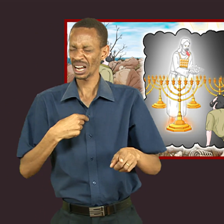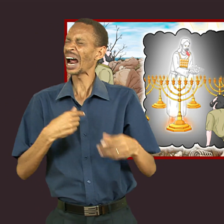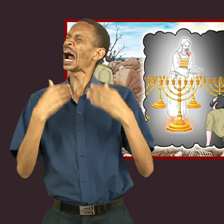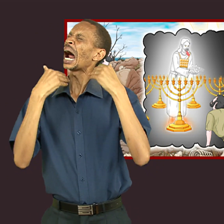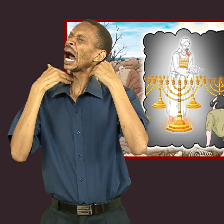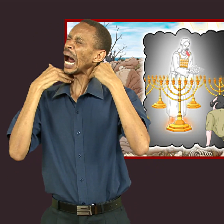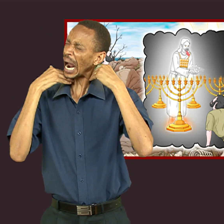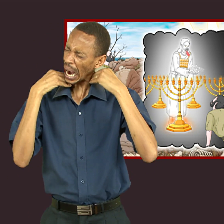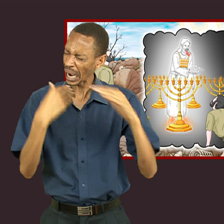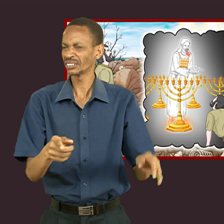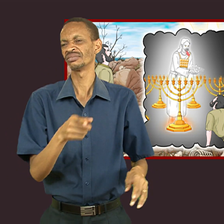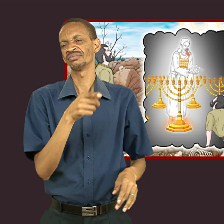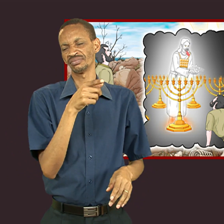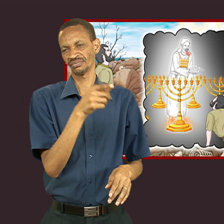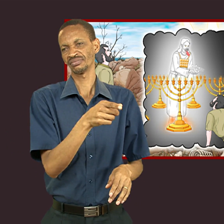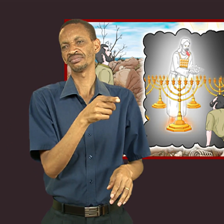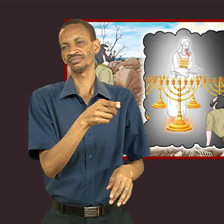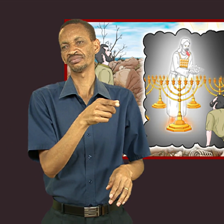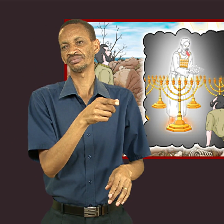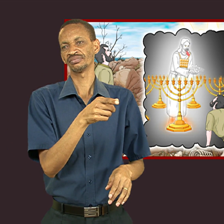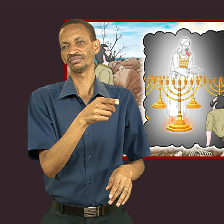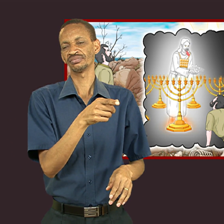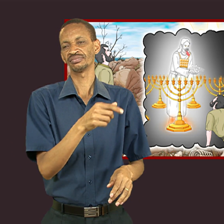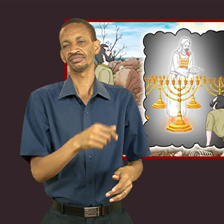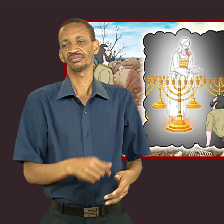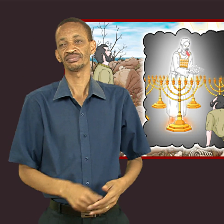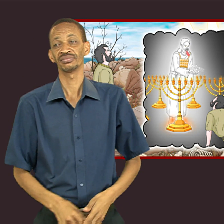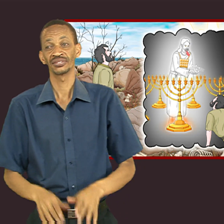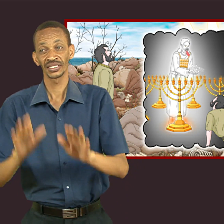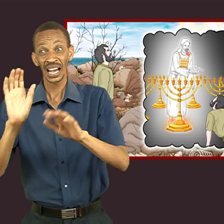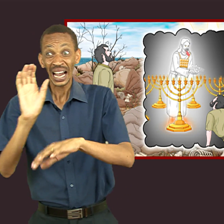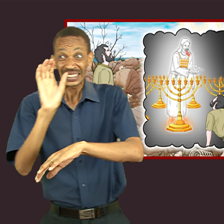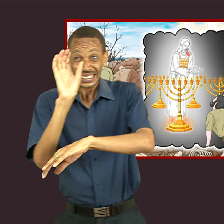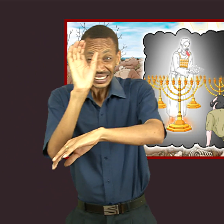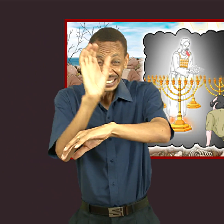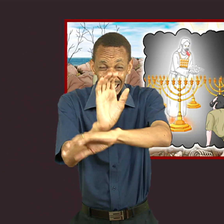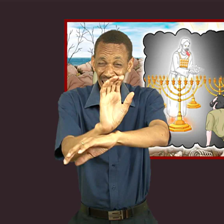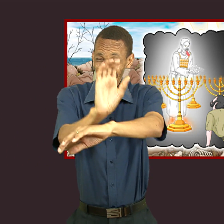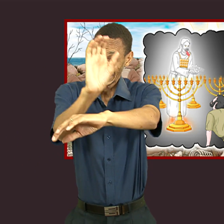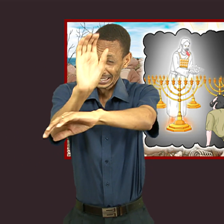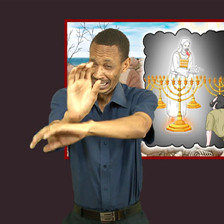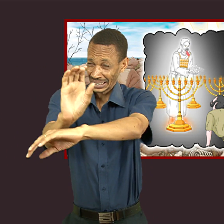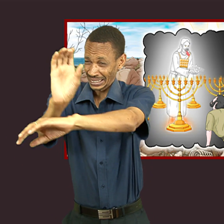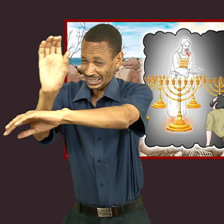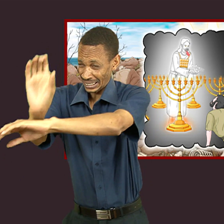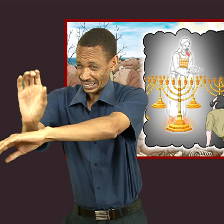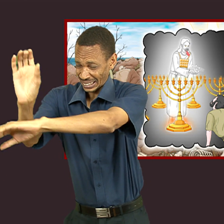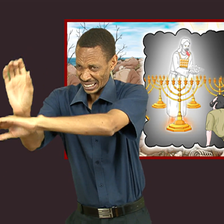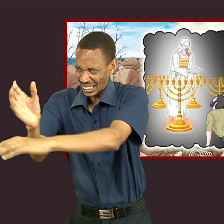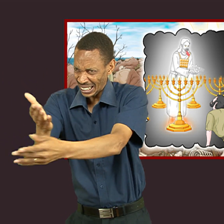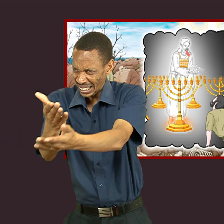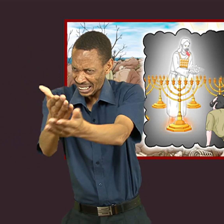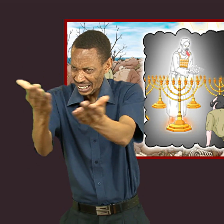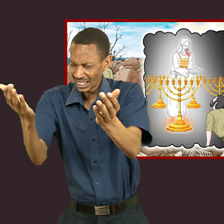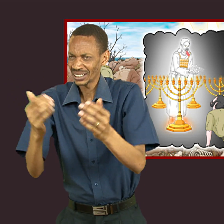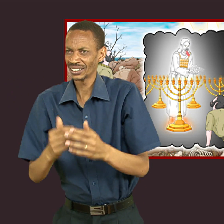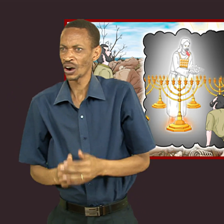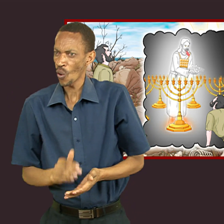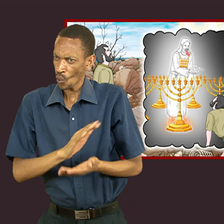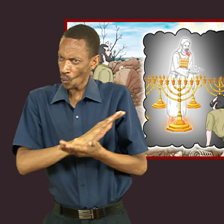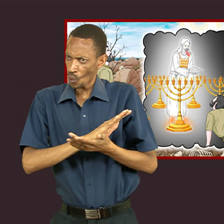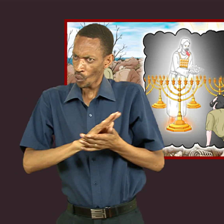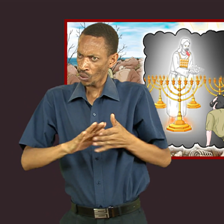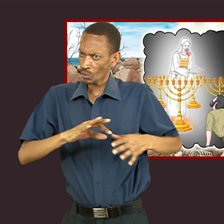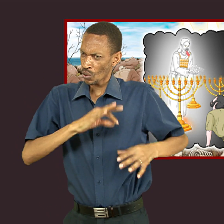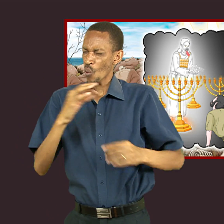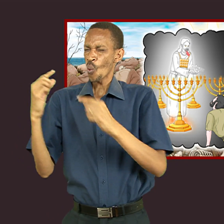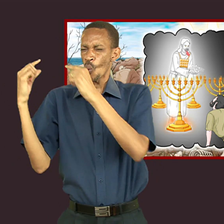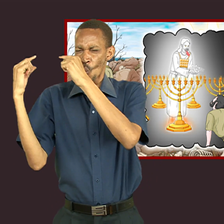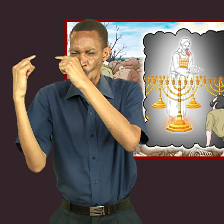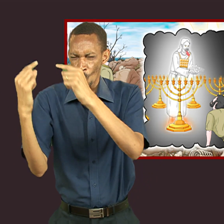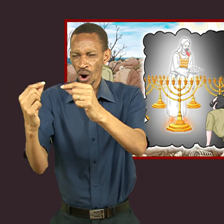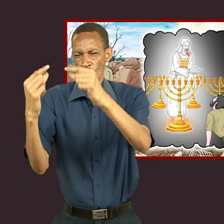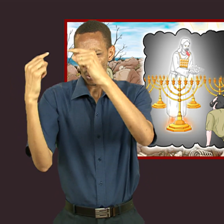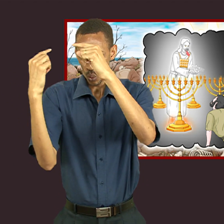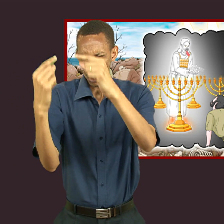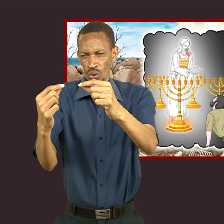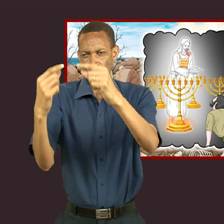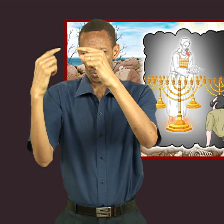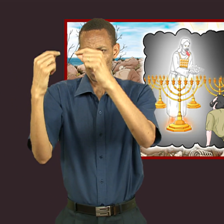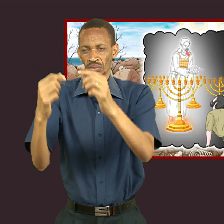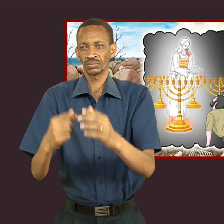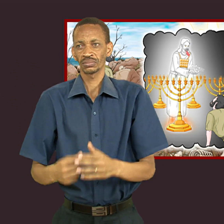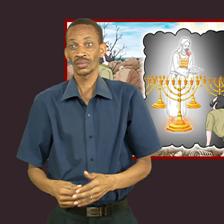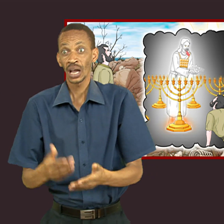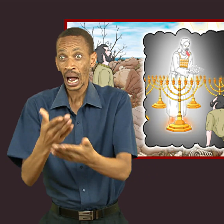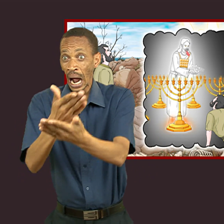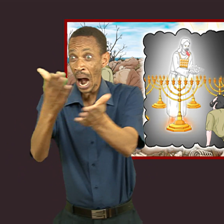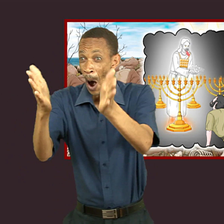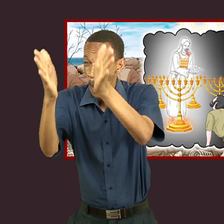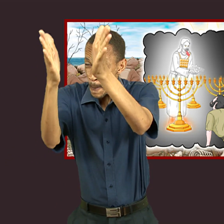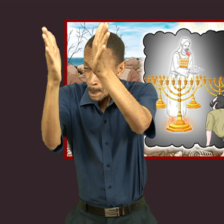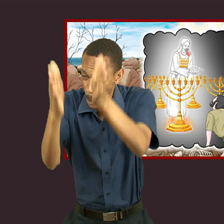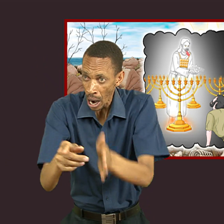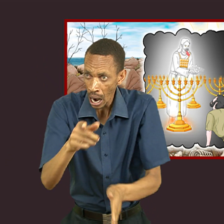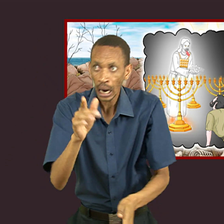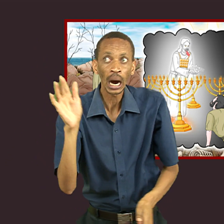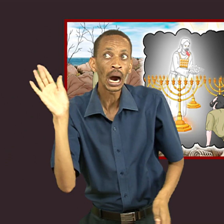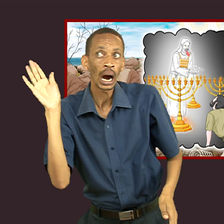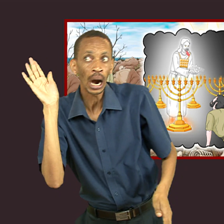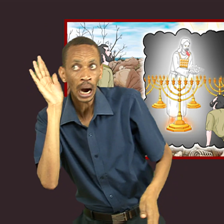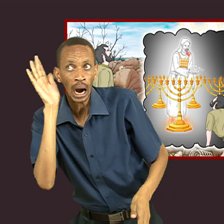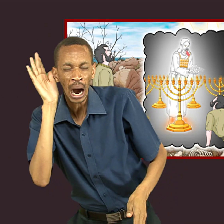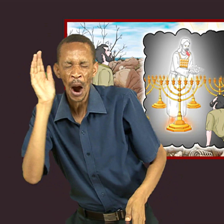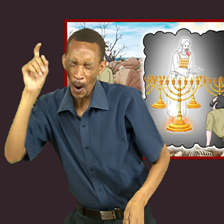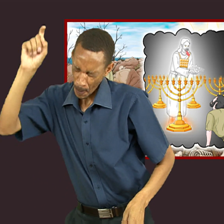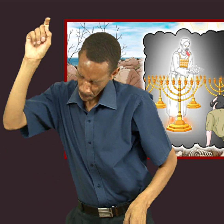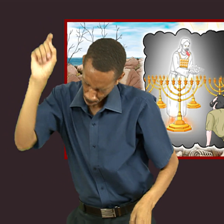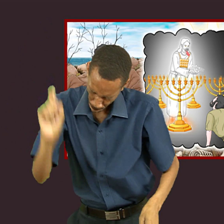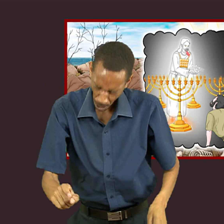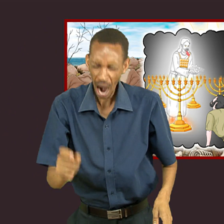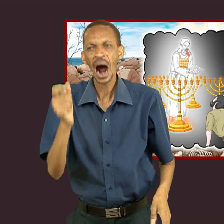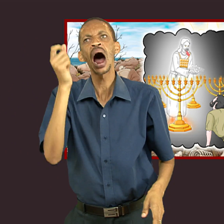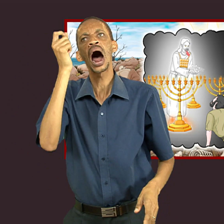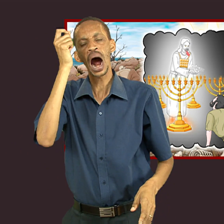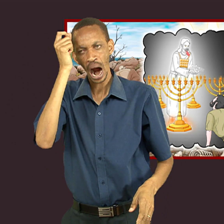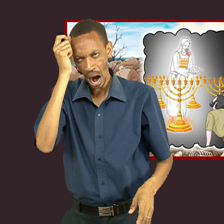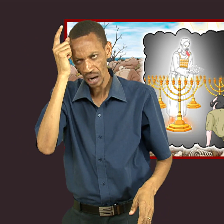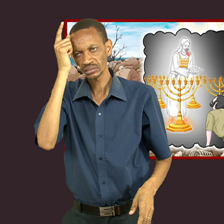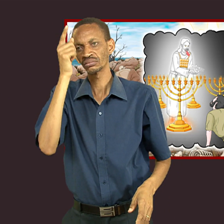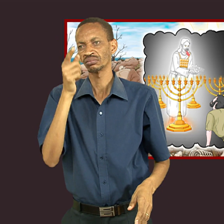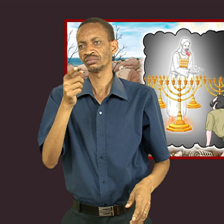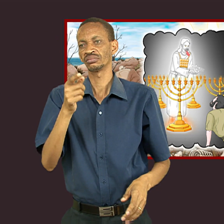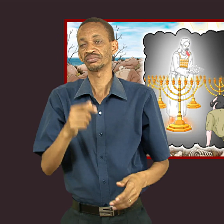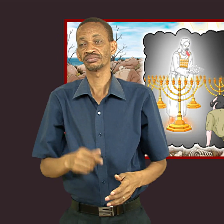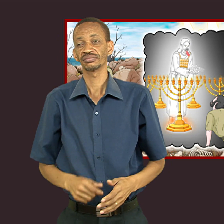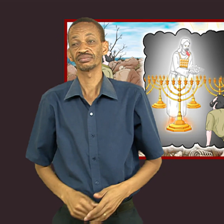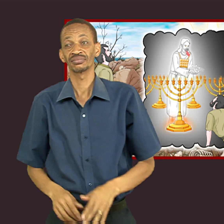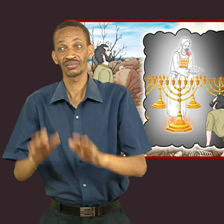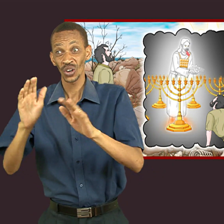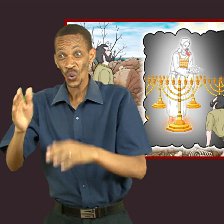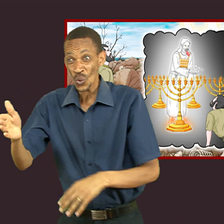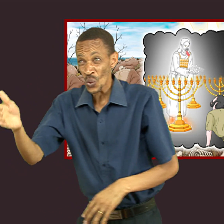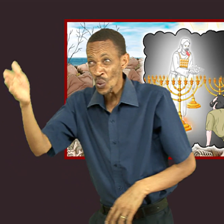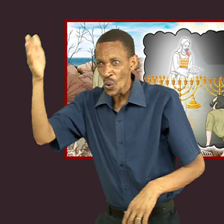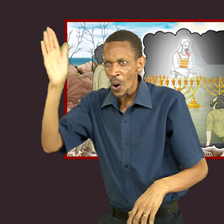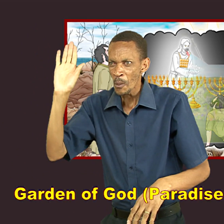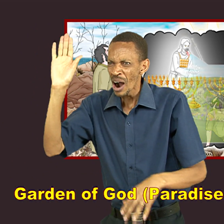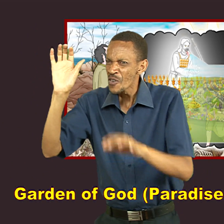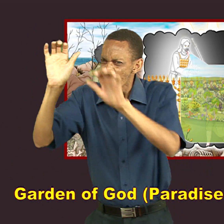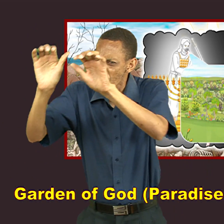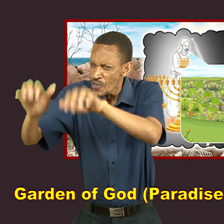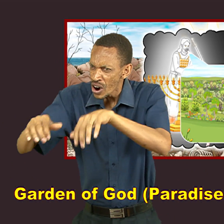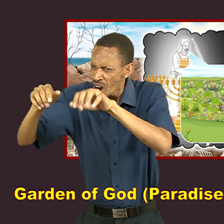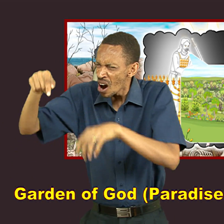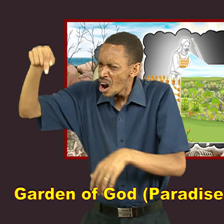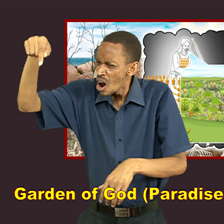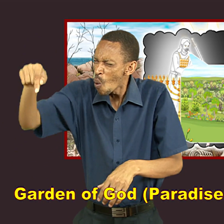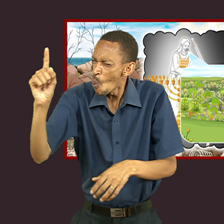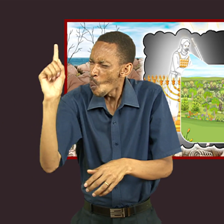He who has an ear, let him hear what the Spirit says to the churches.